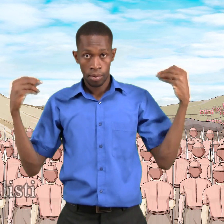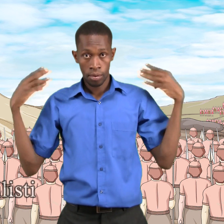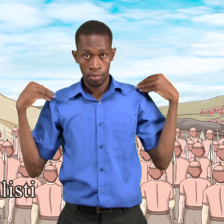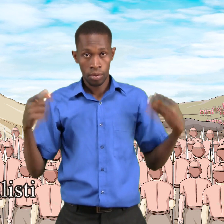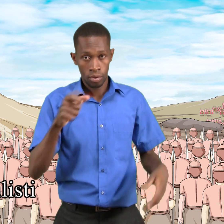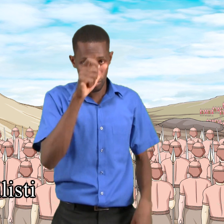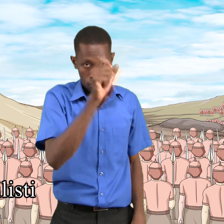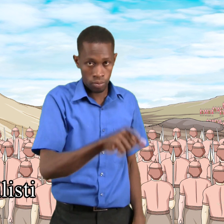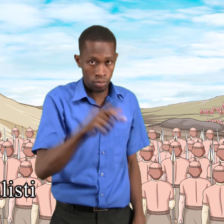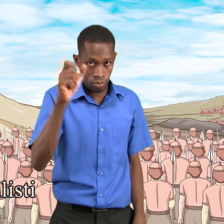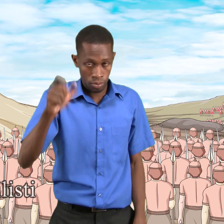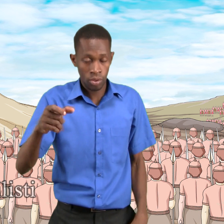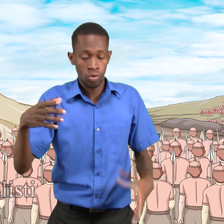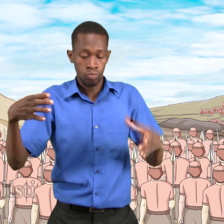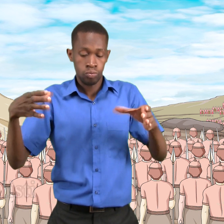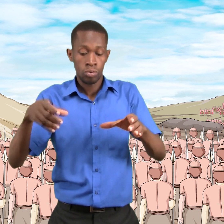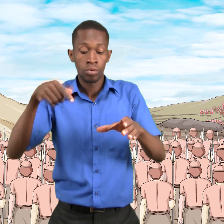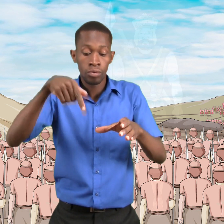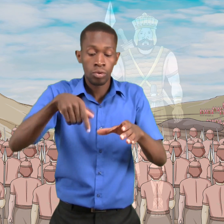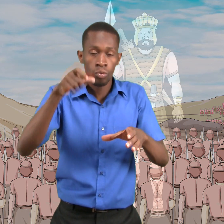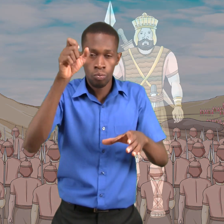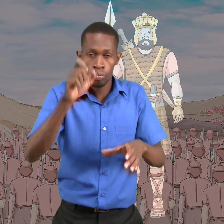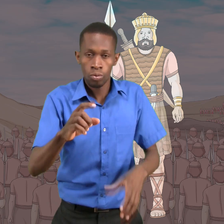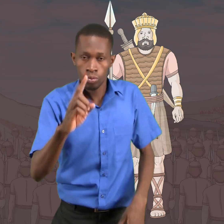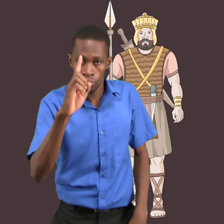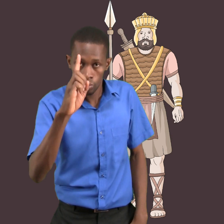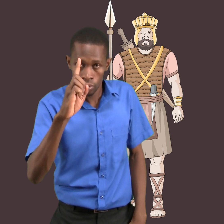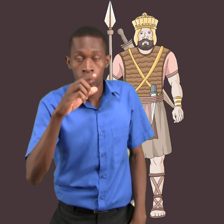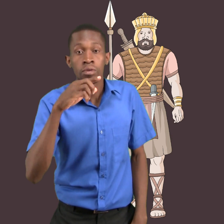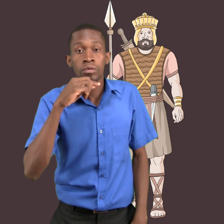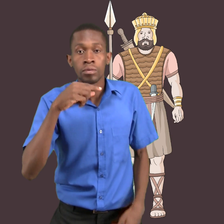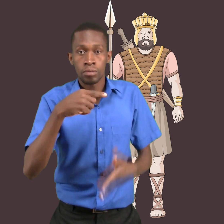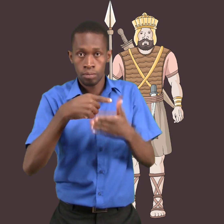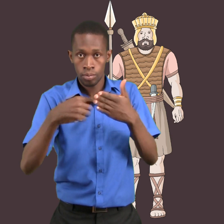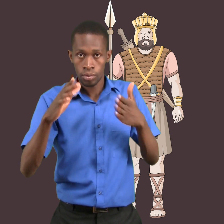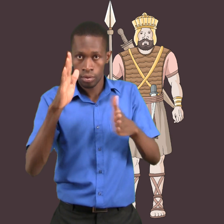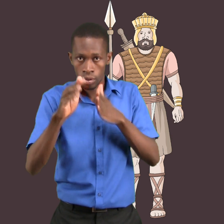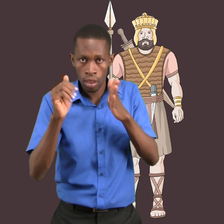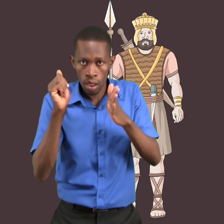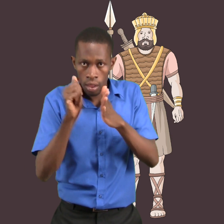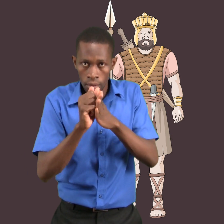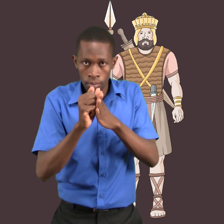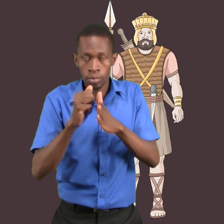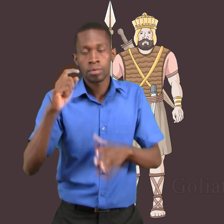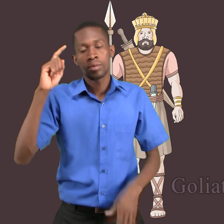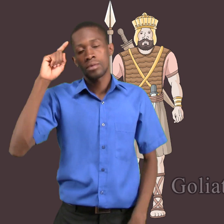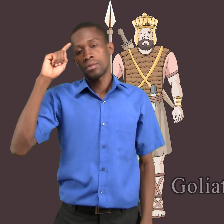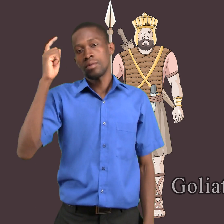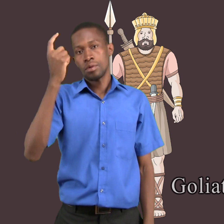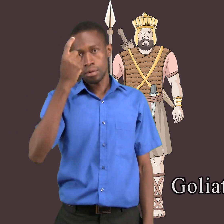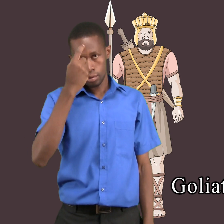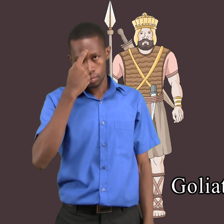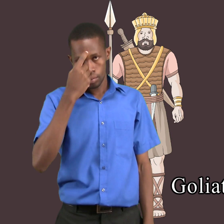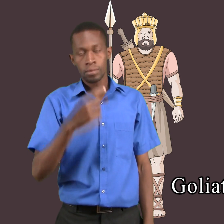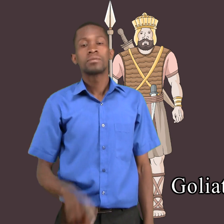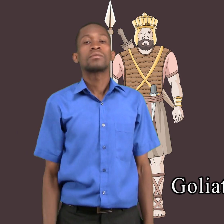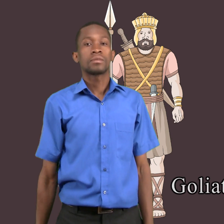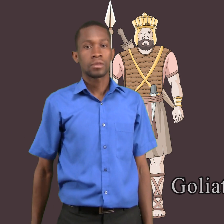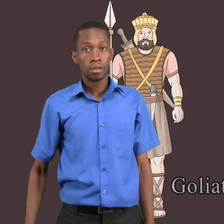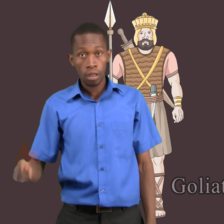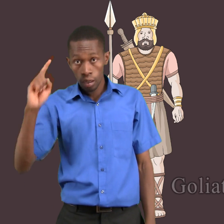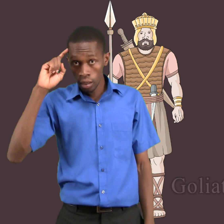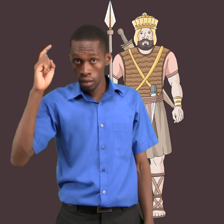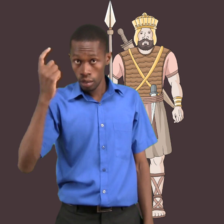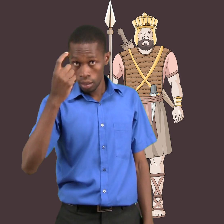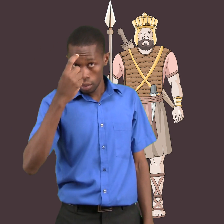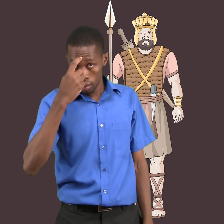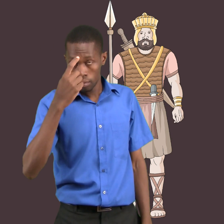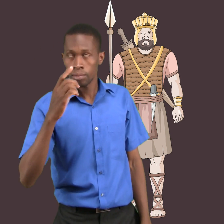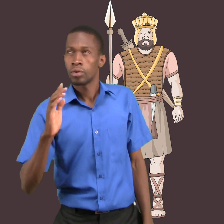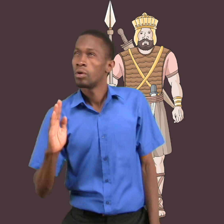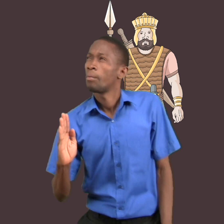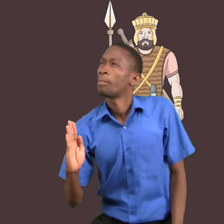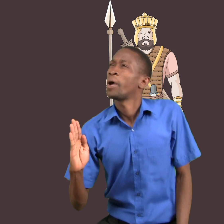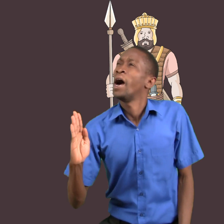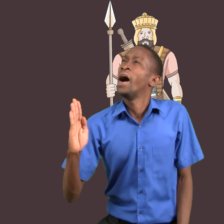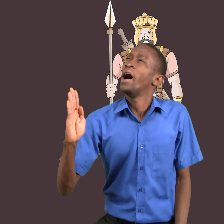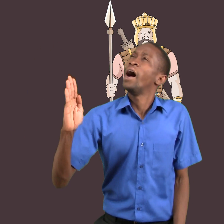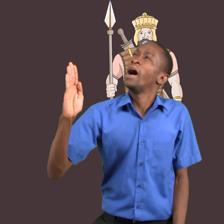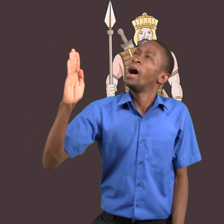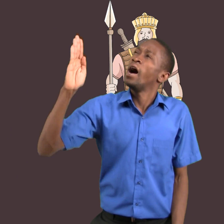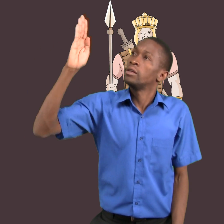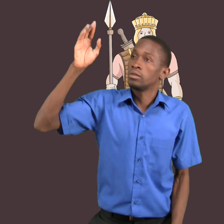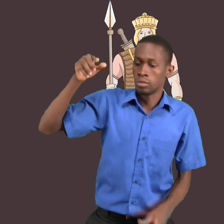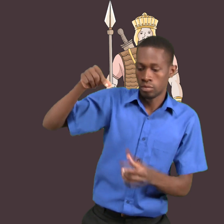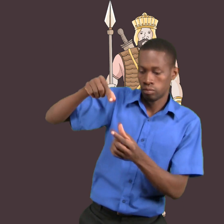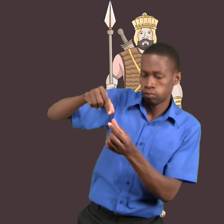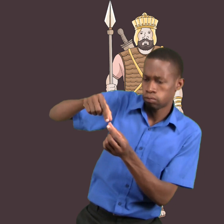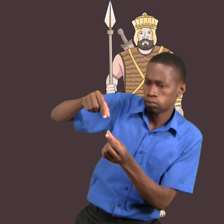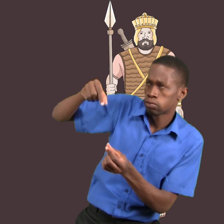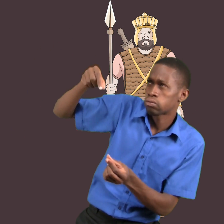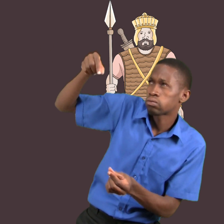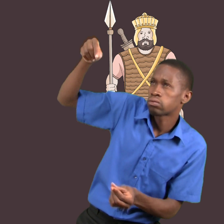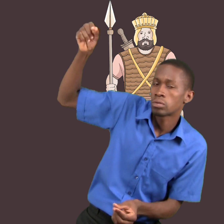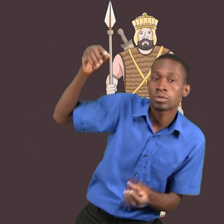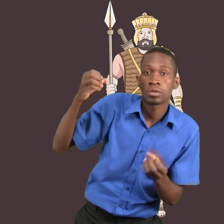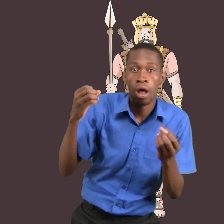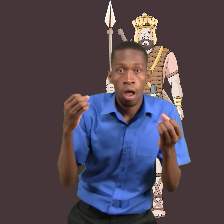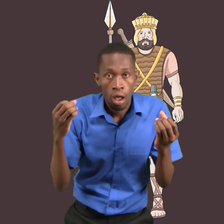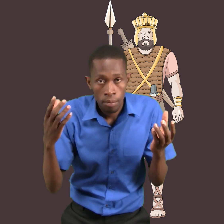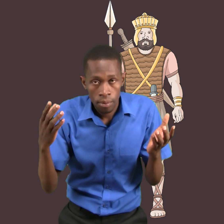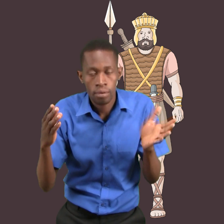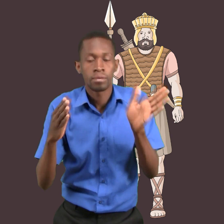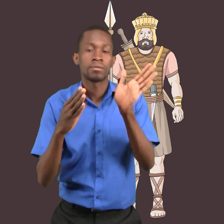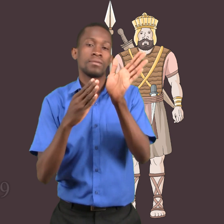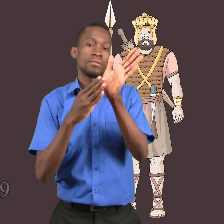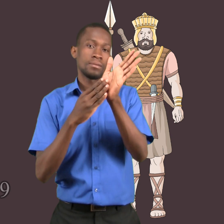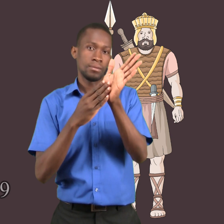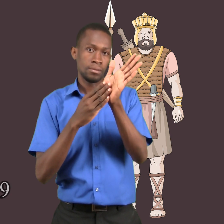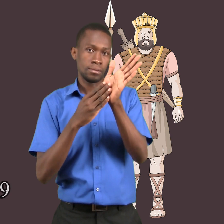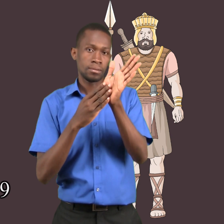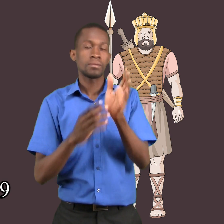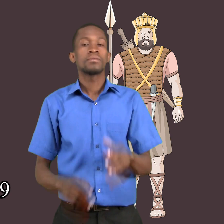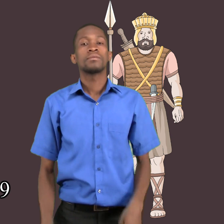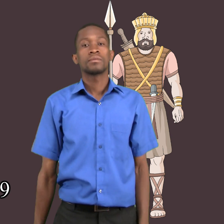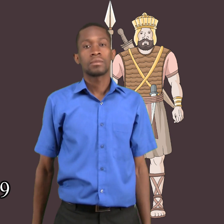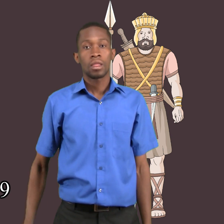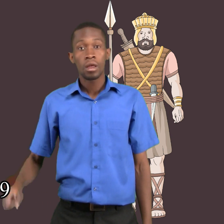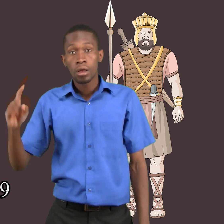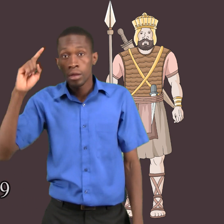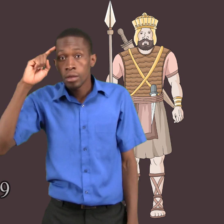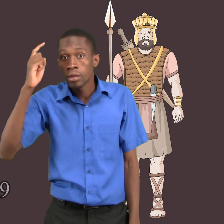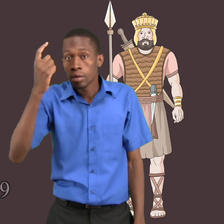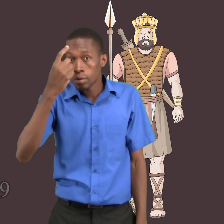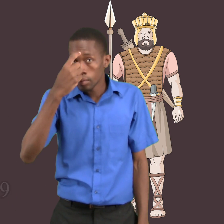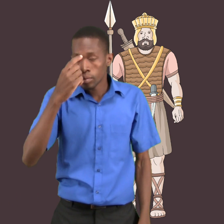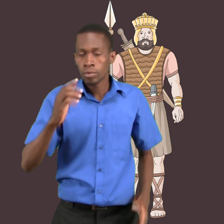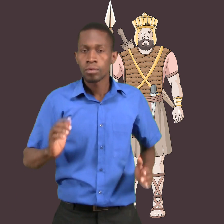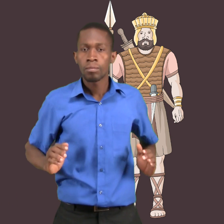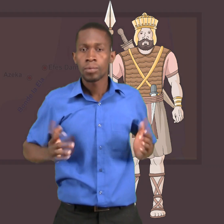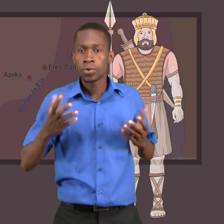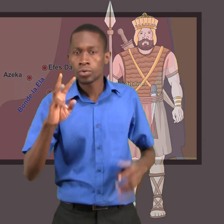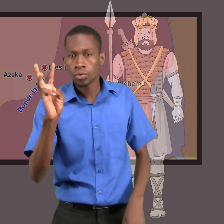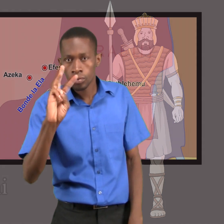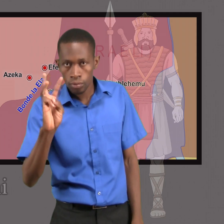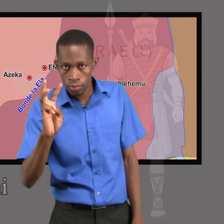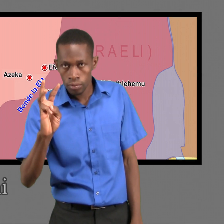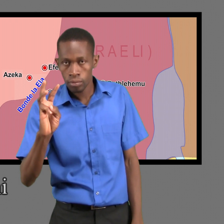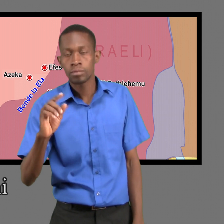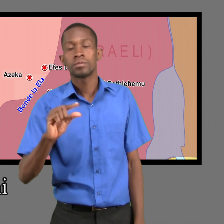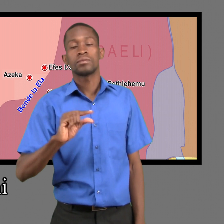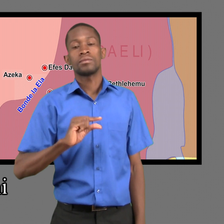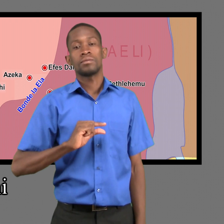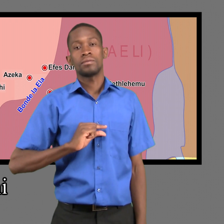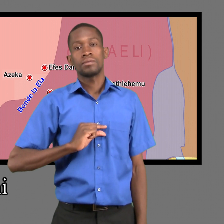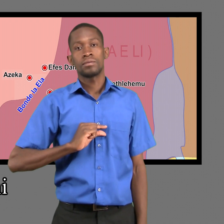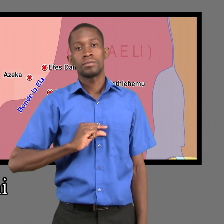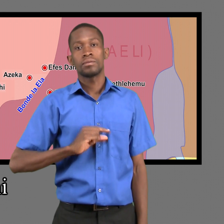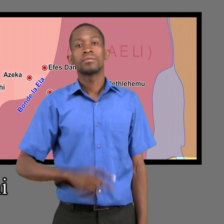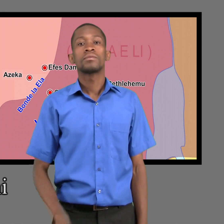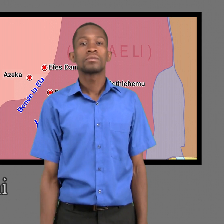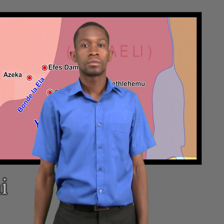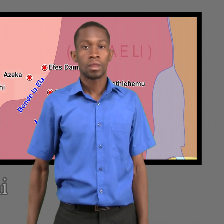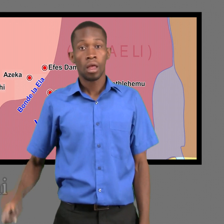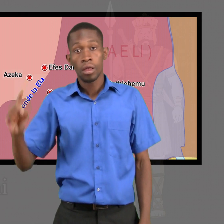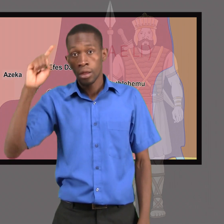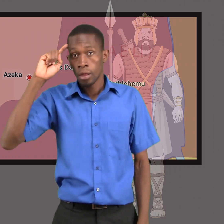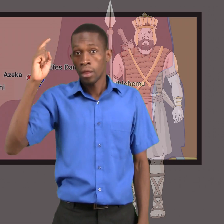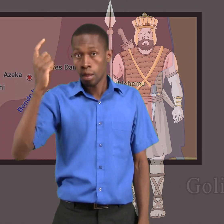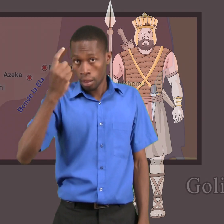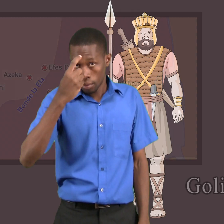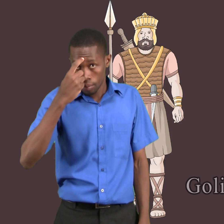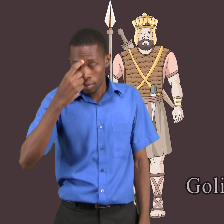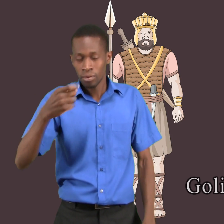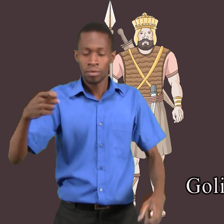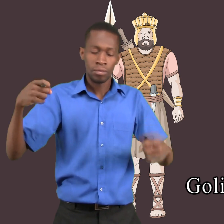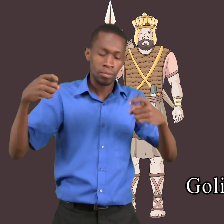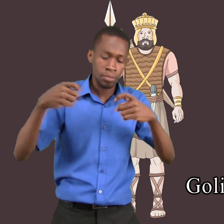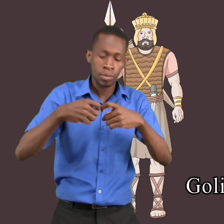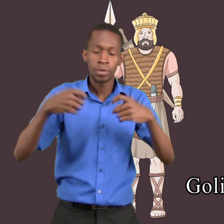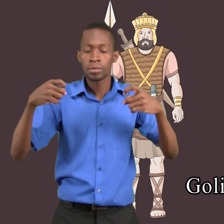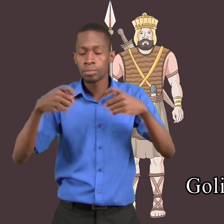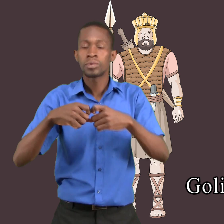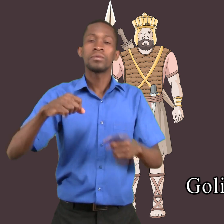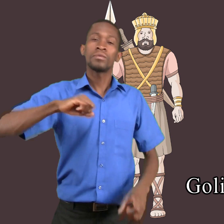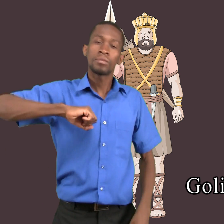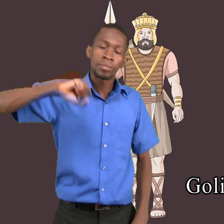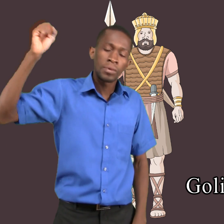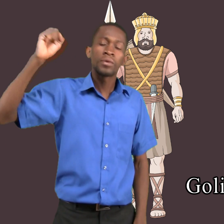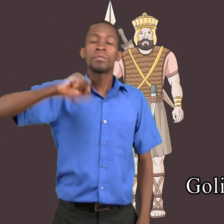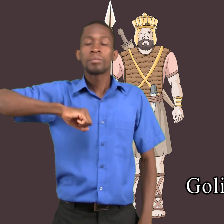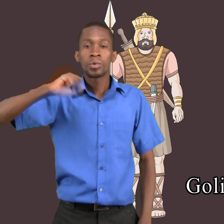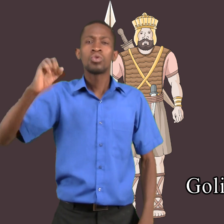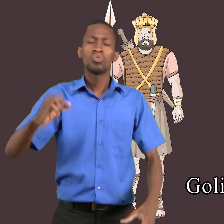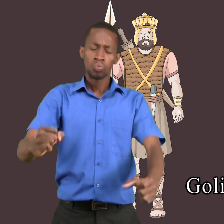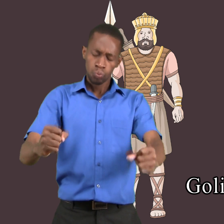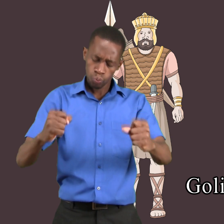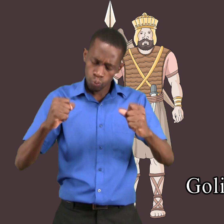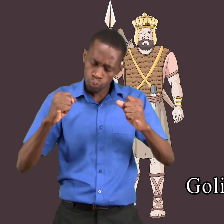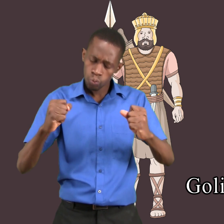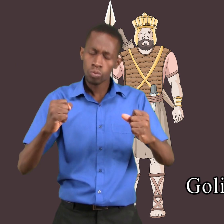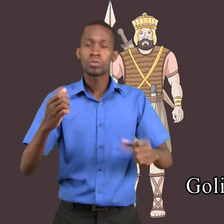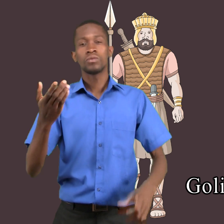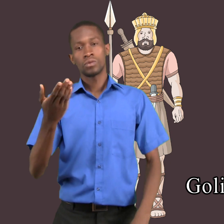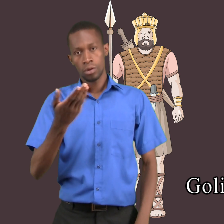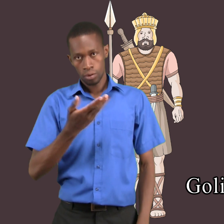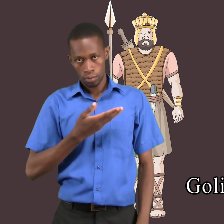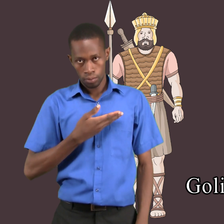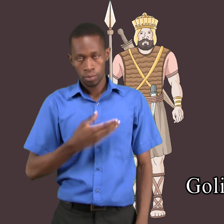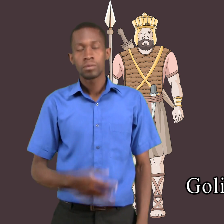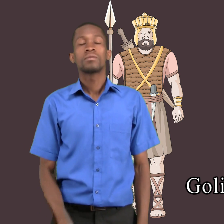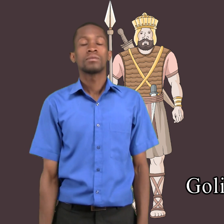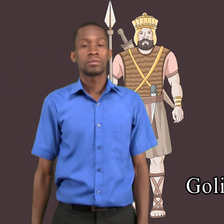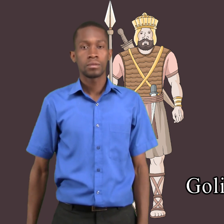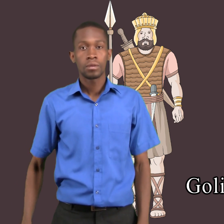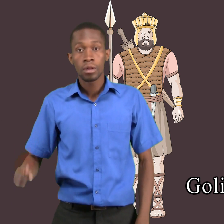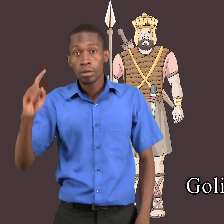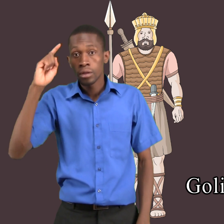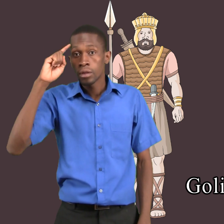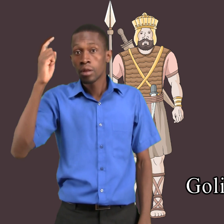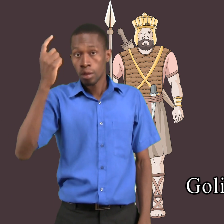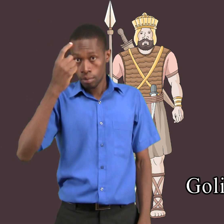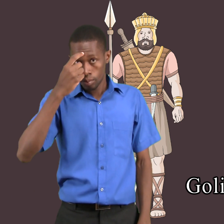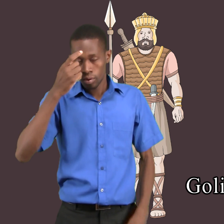Then a champion named Goliath, who was from Gath, came out from the Philistine camp.